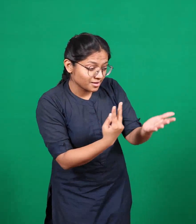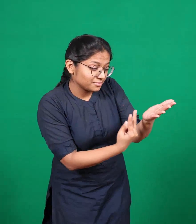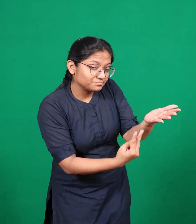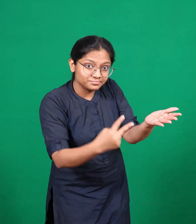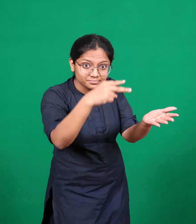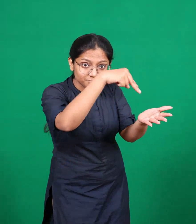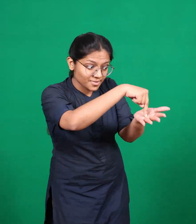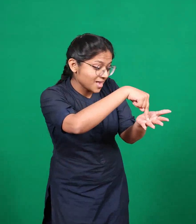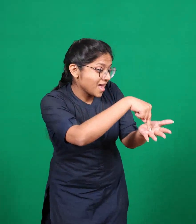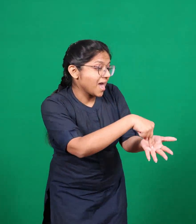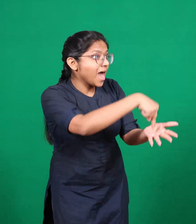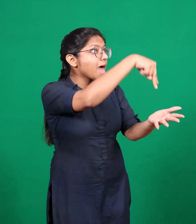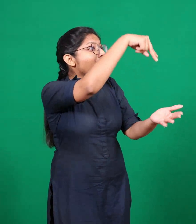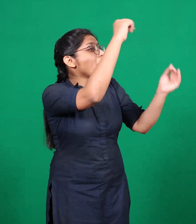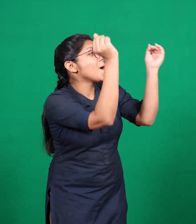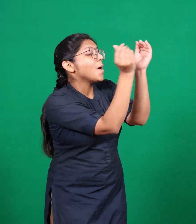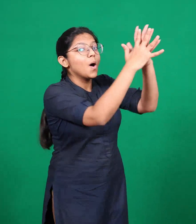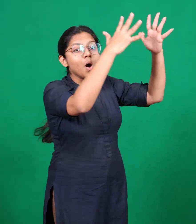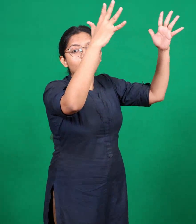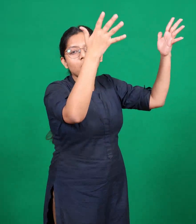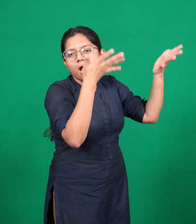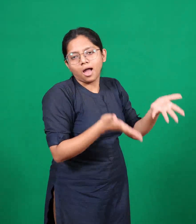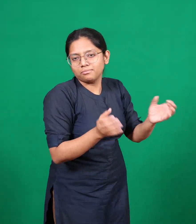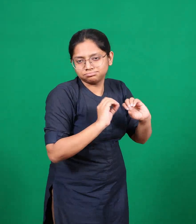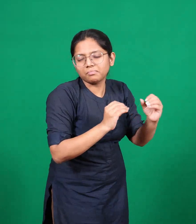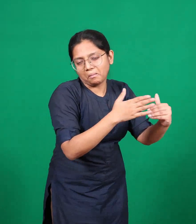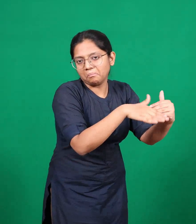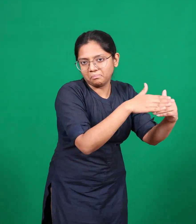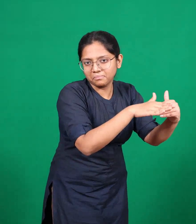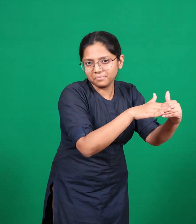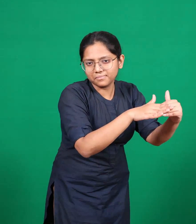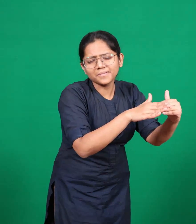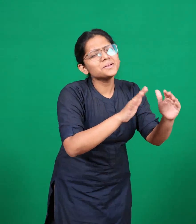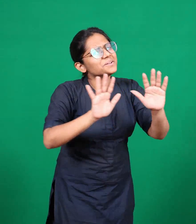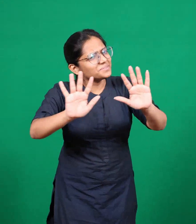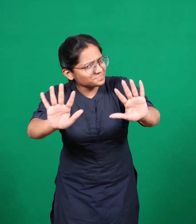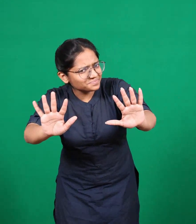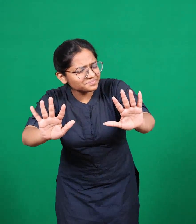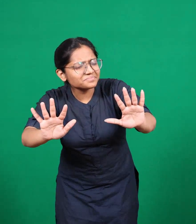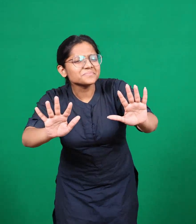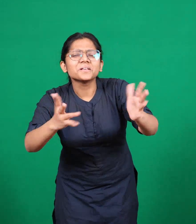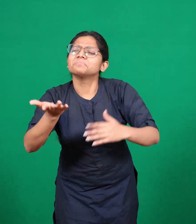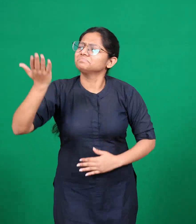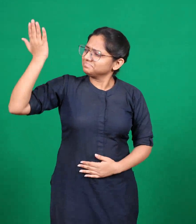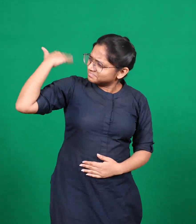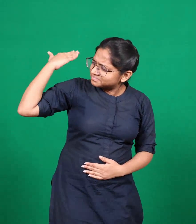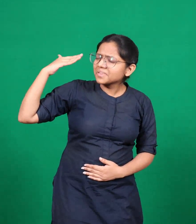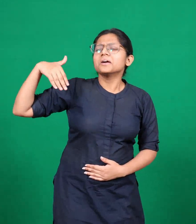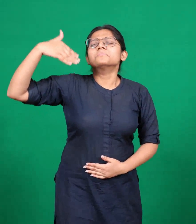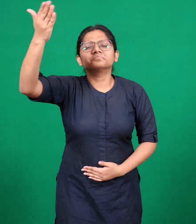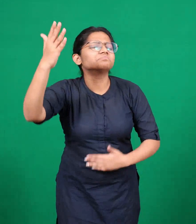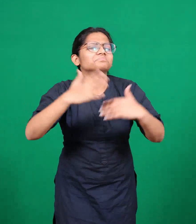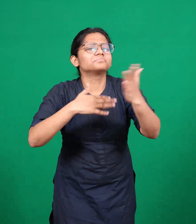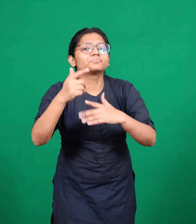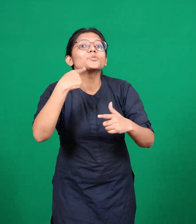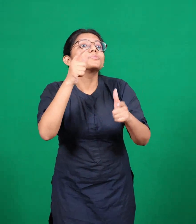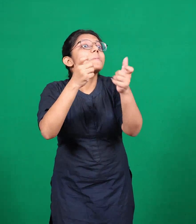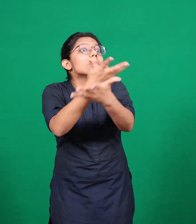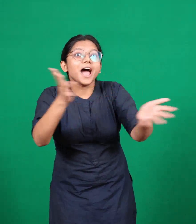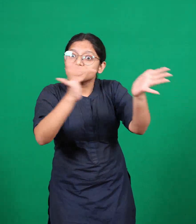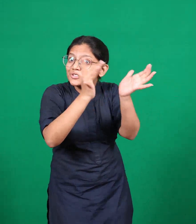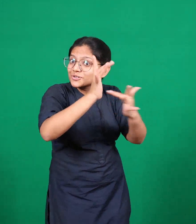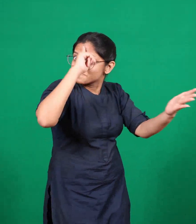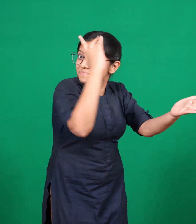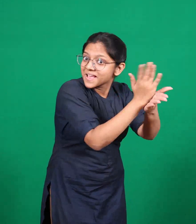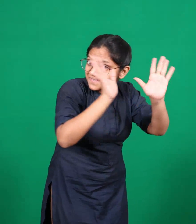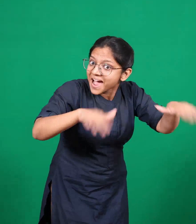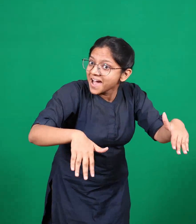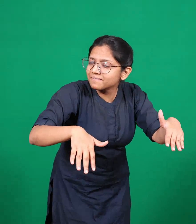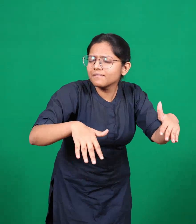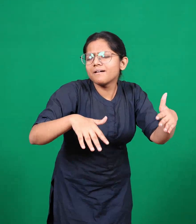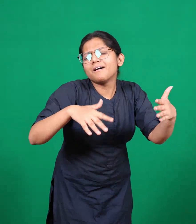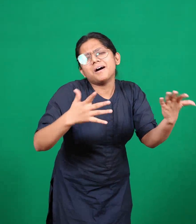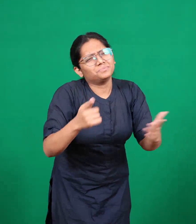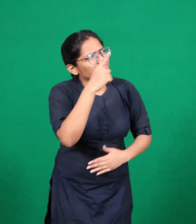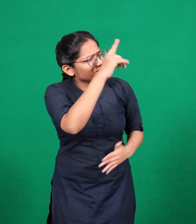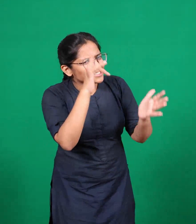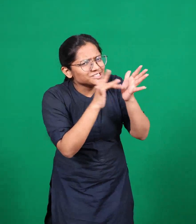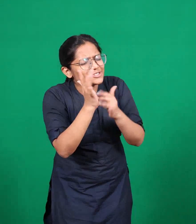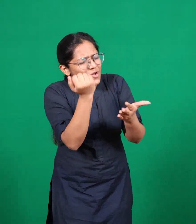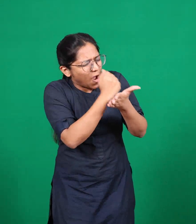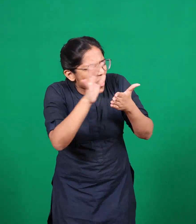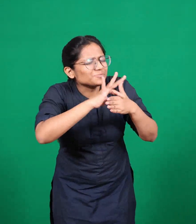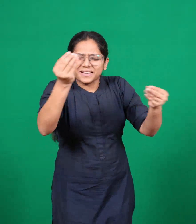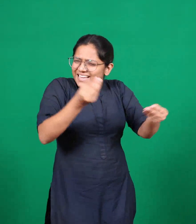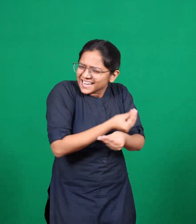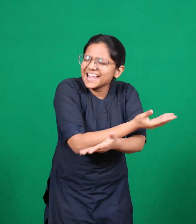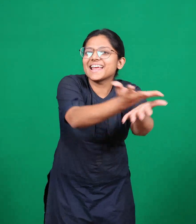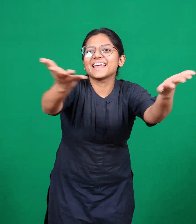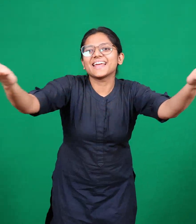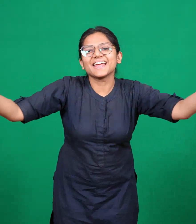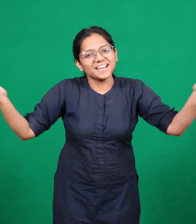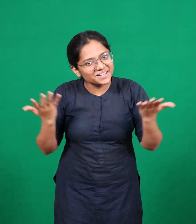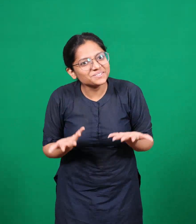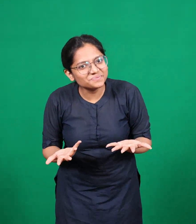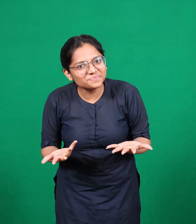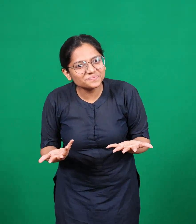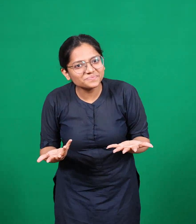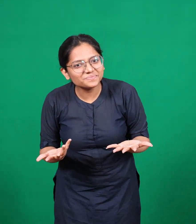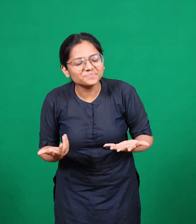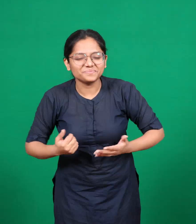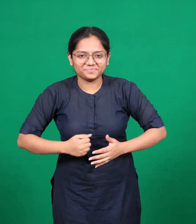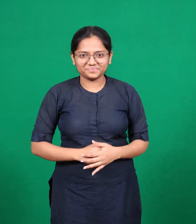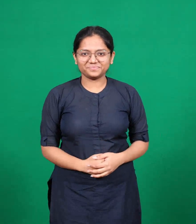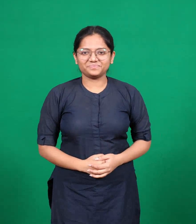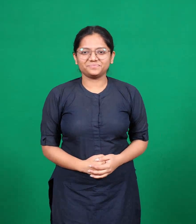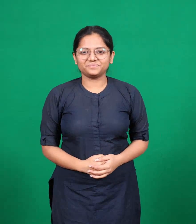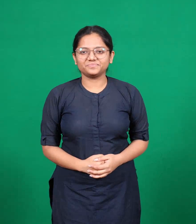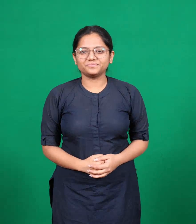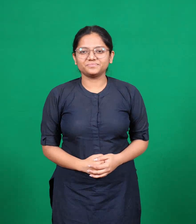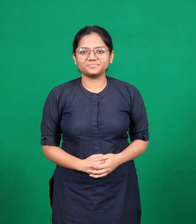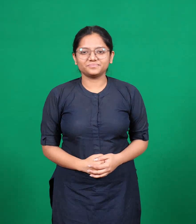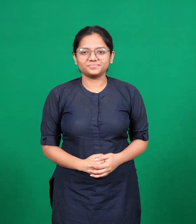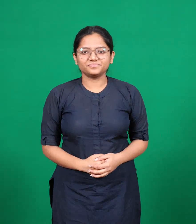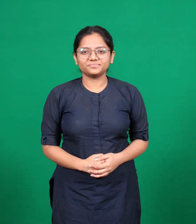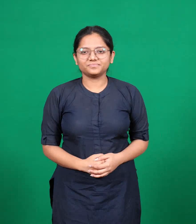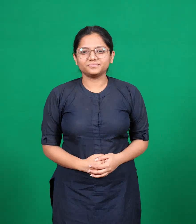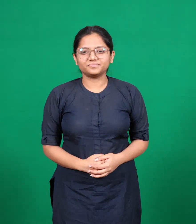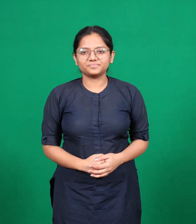For the Spirit had not yet been given, because Jesus had not yet been glorified.